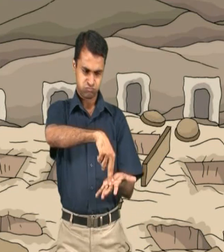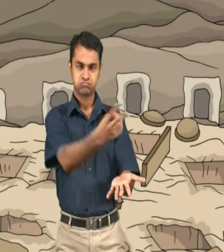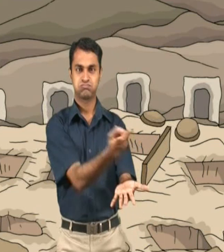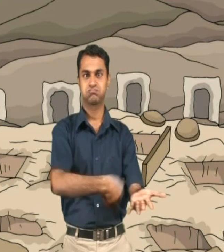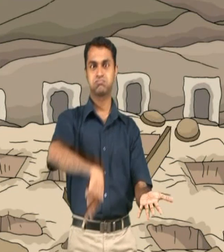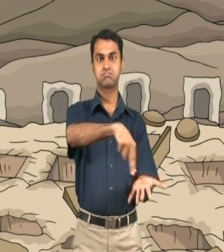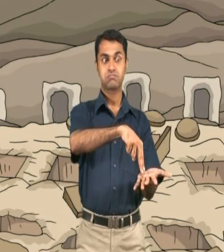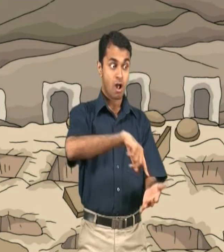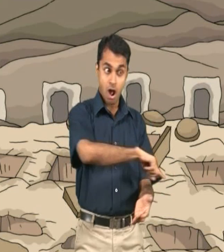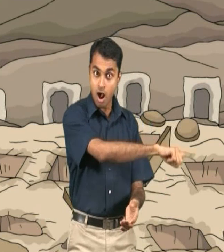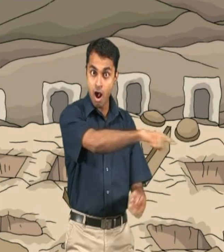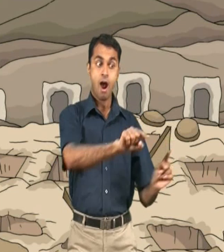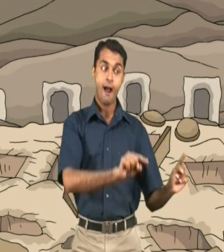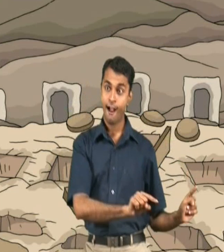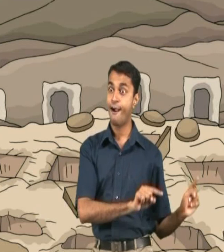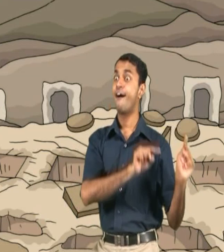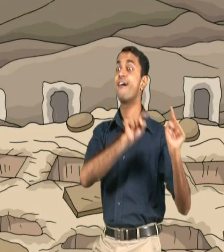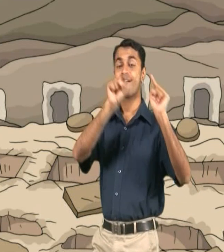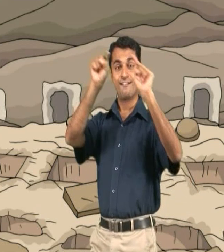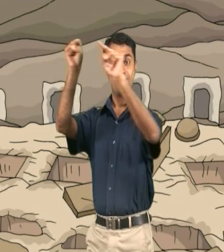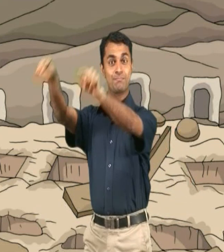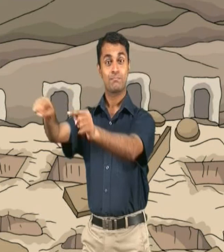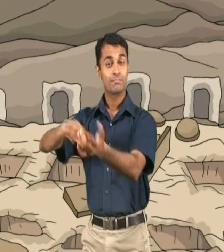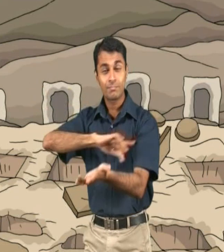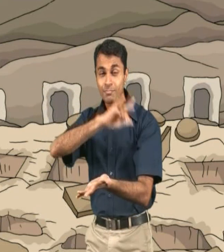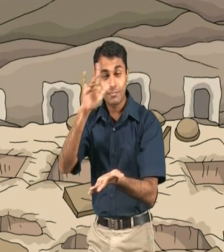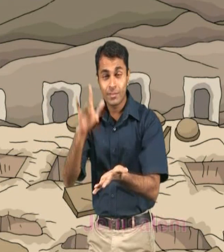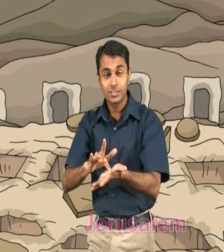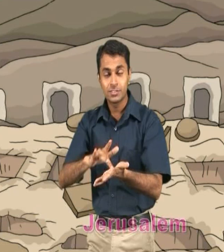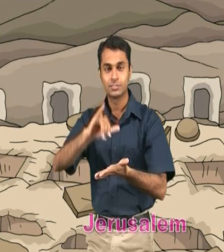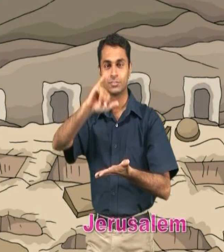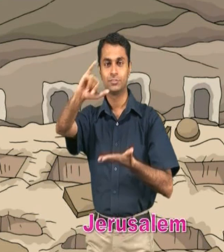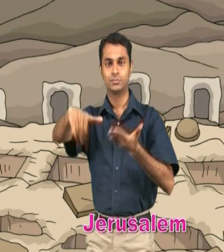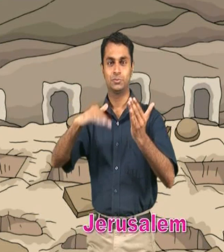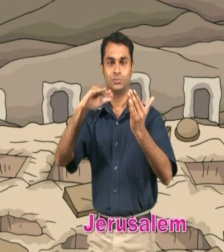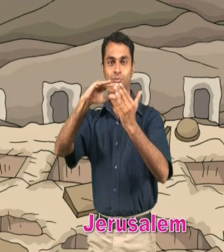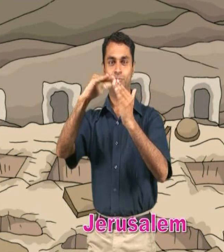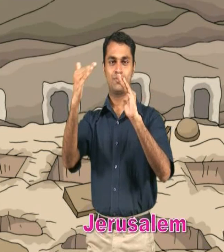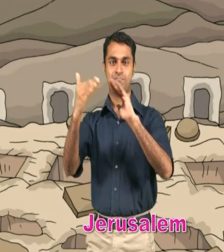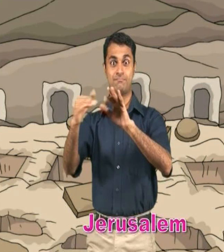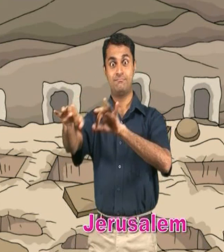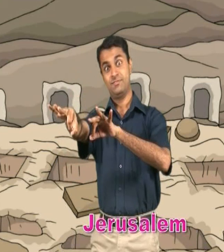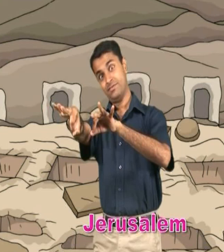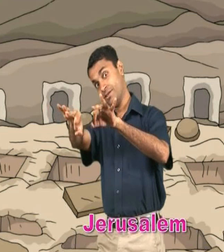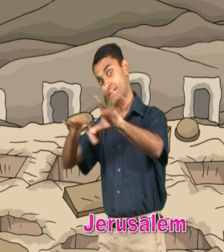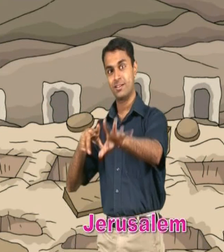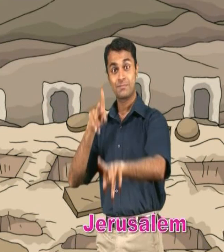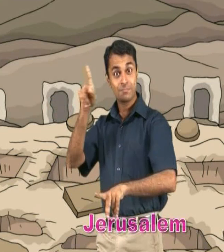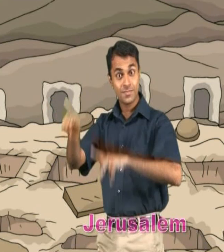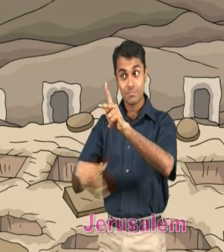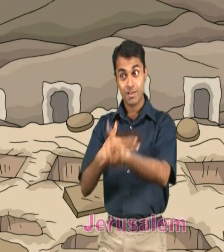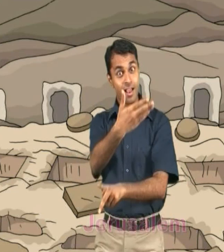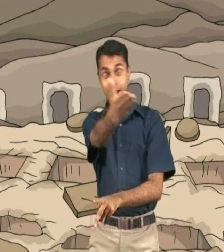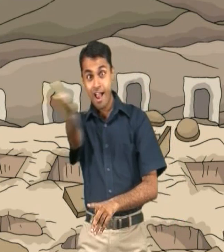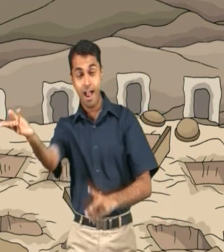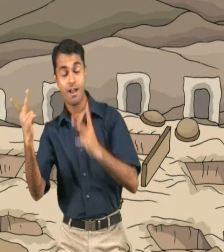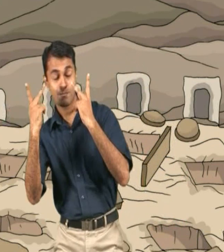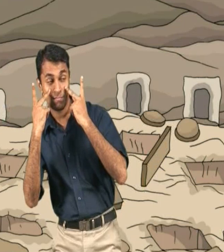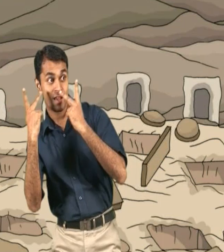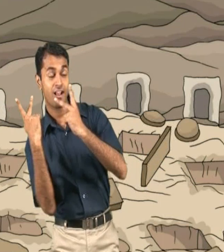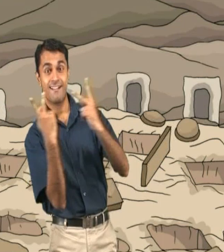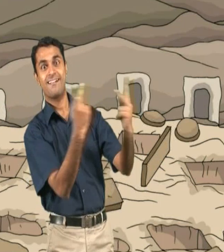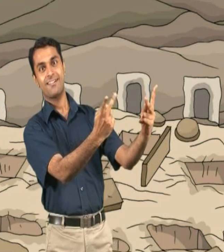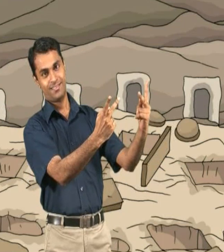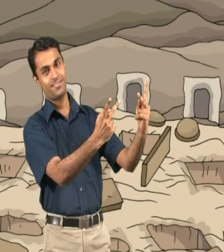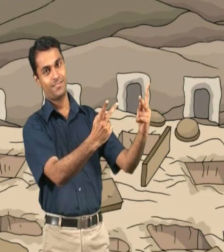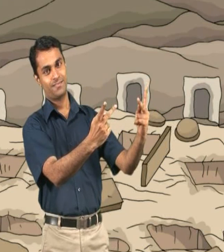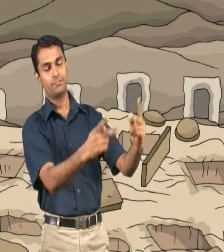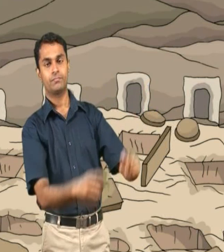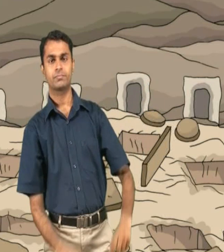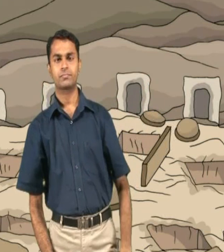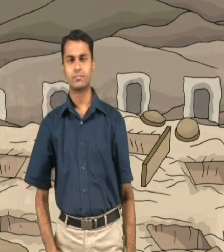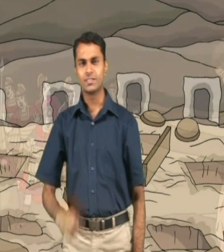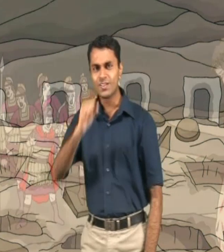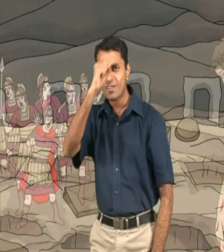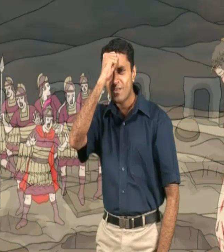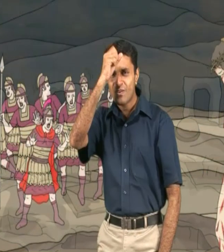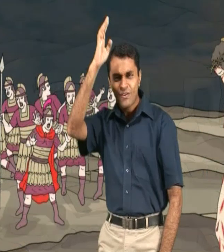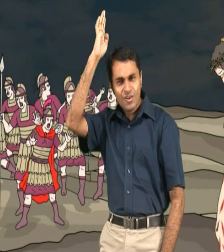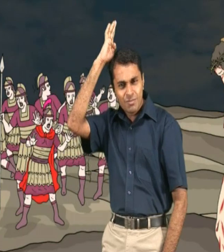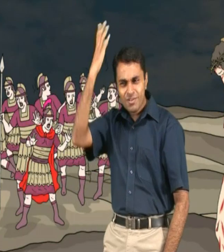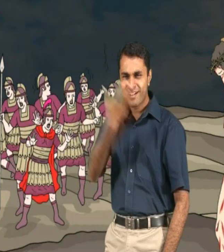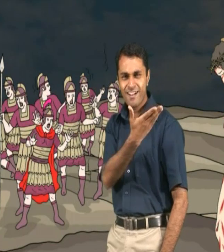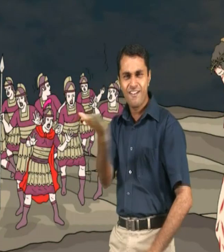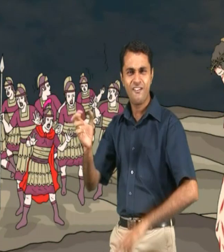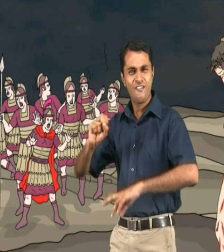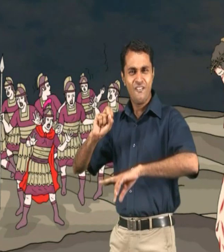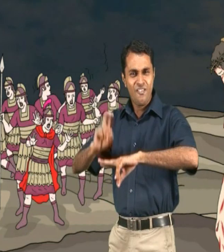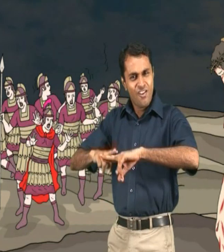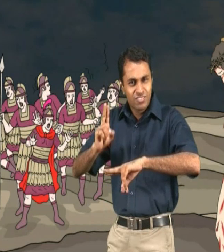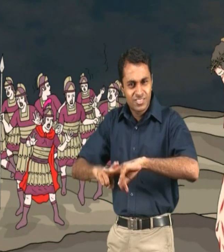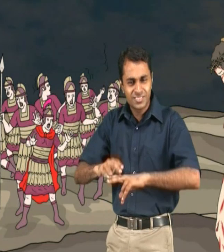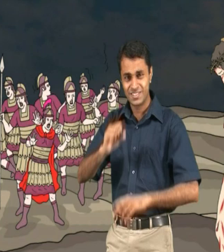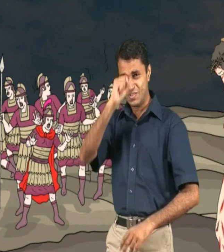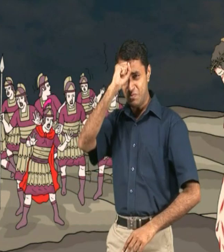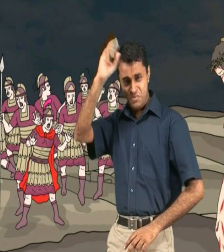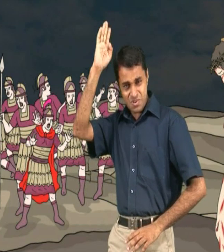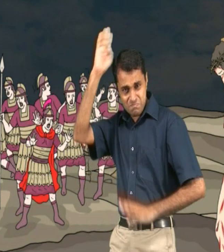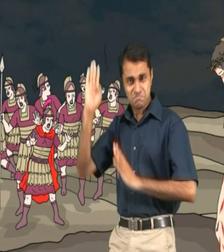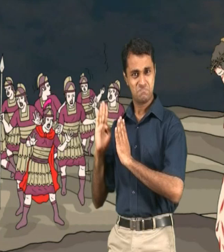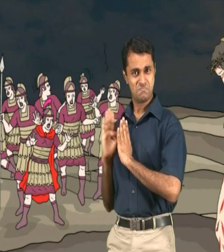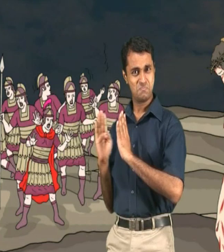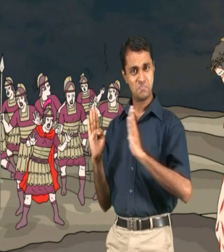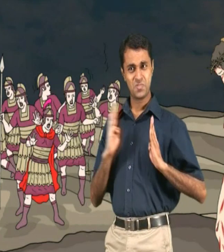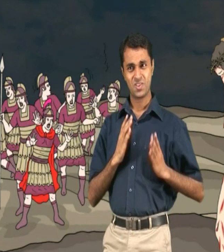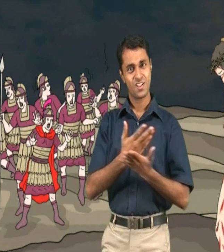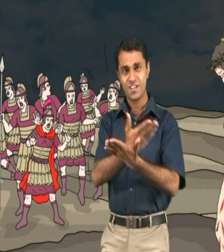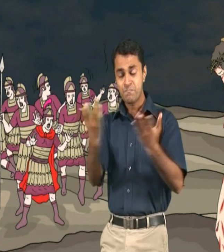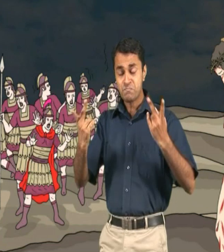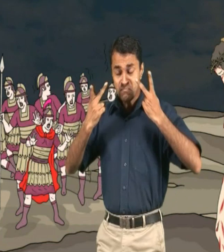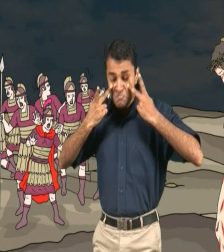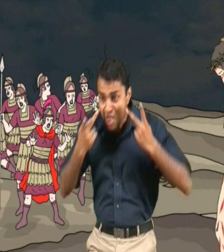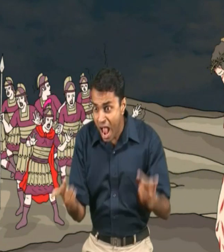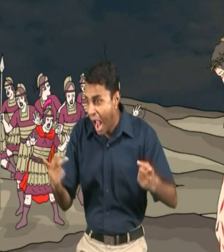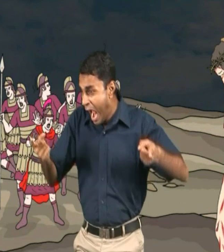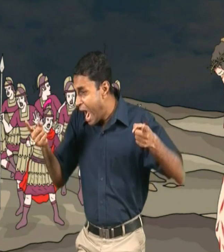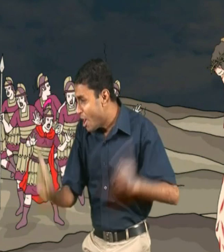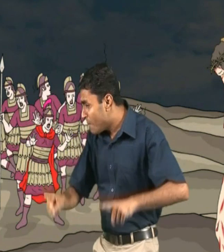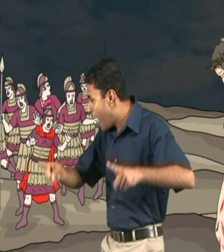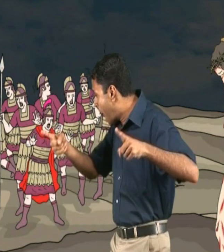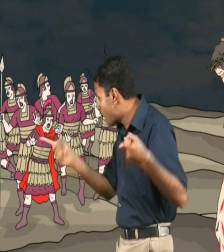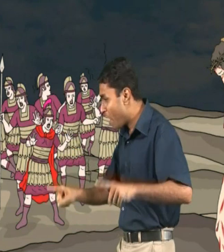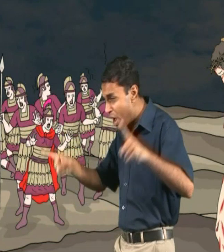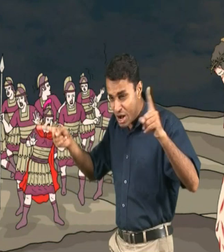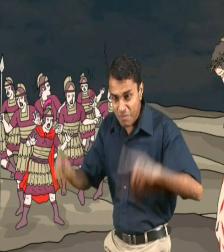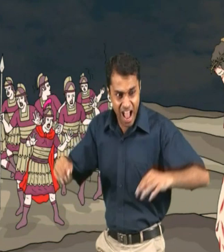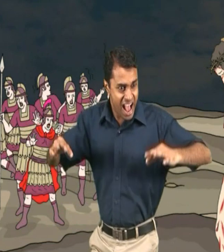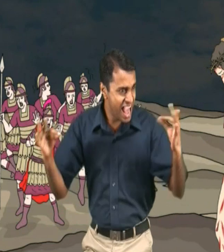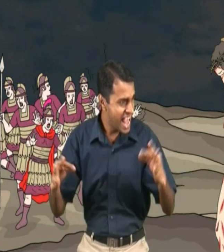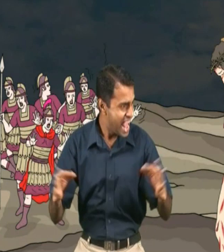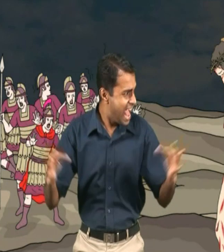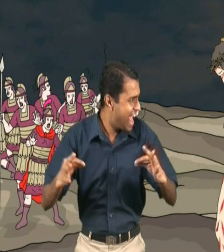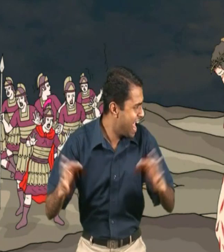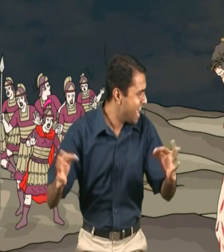After Jesus’ resurrection, when they had come out of the tombs, they entered the holy city and appeared to many people.